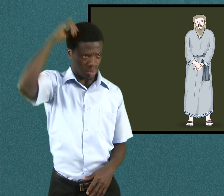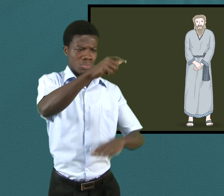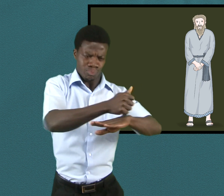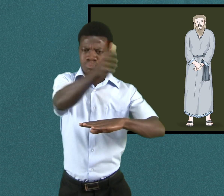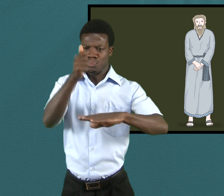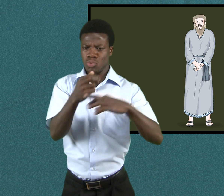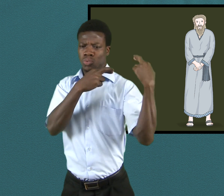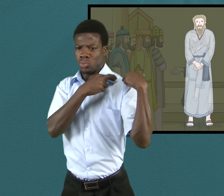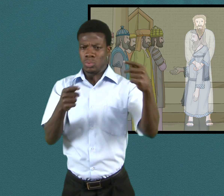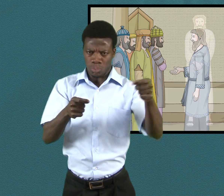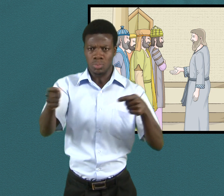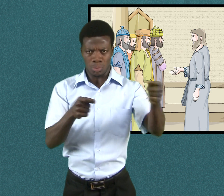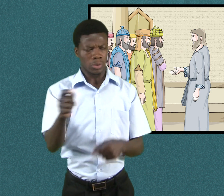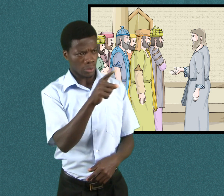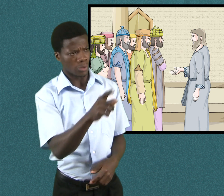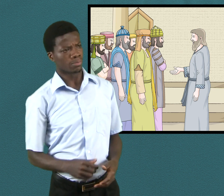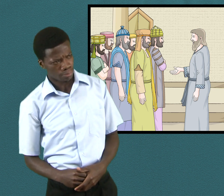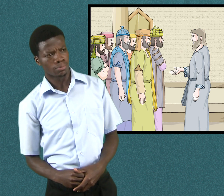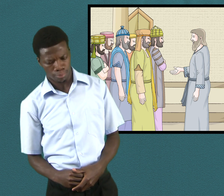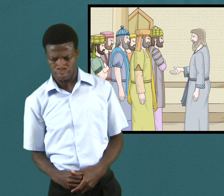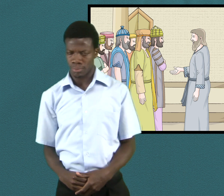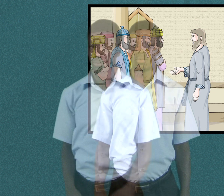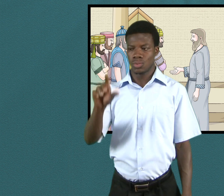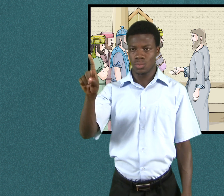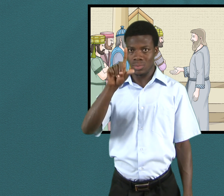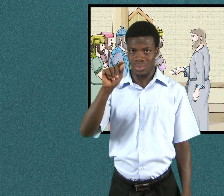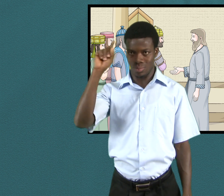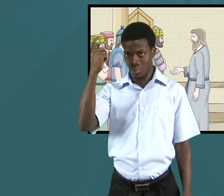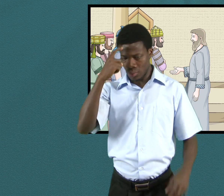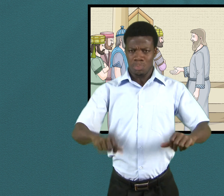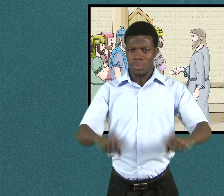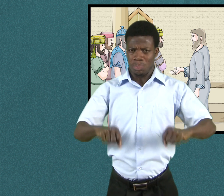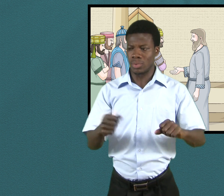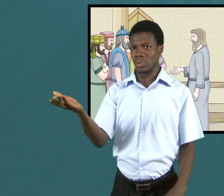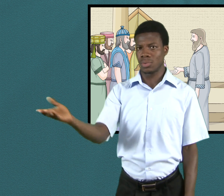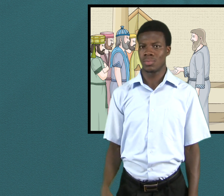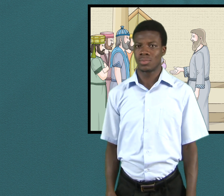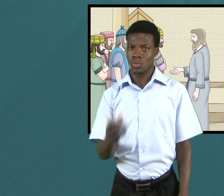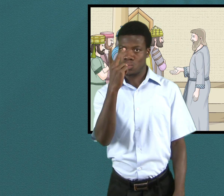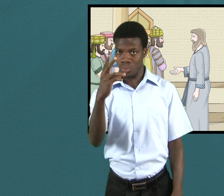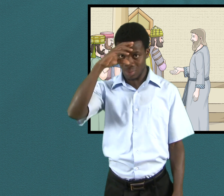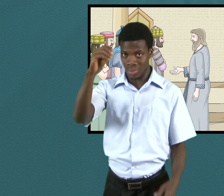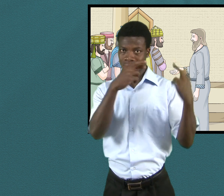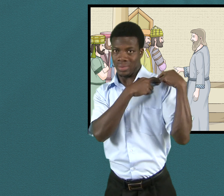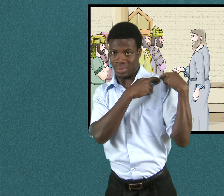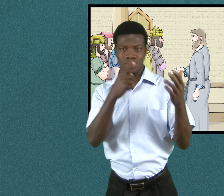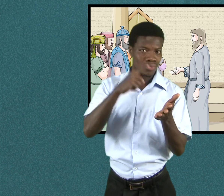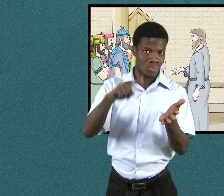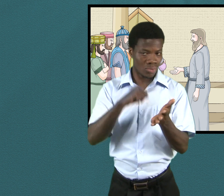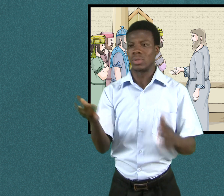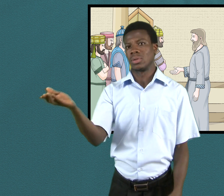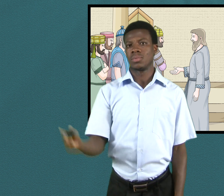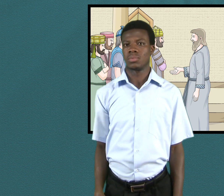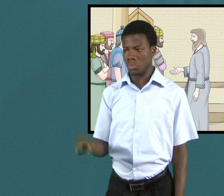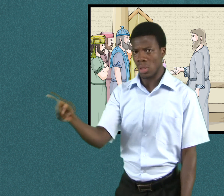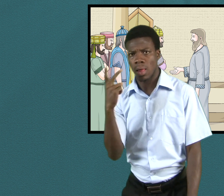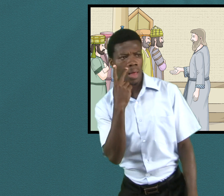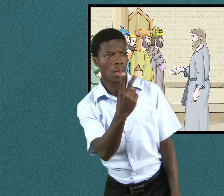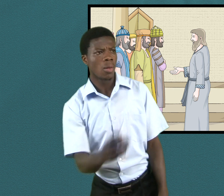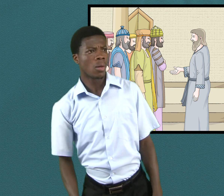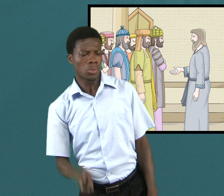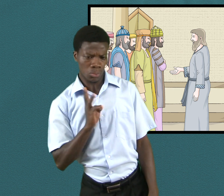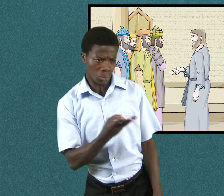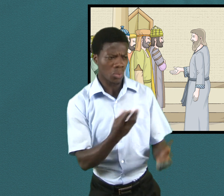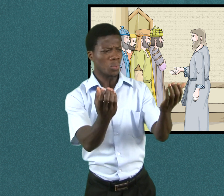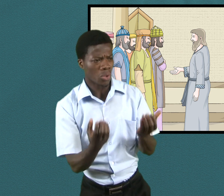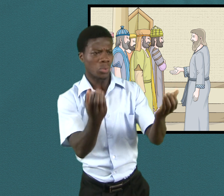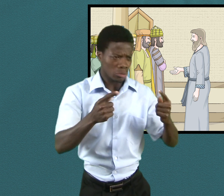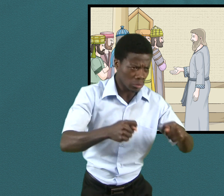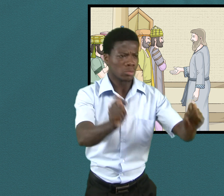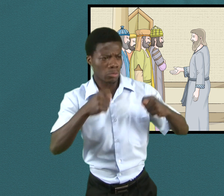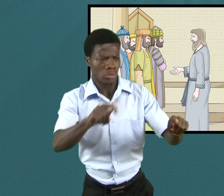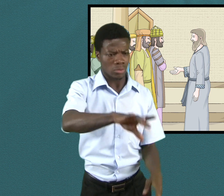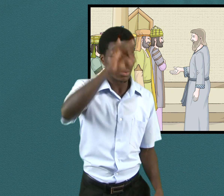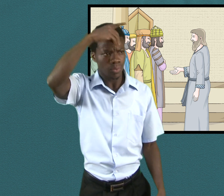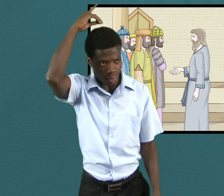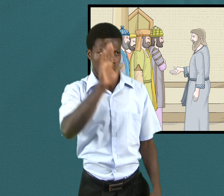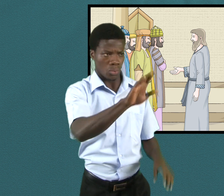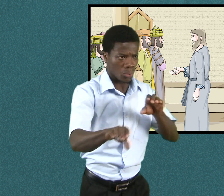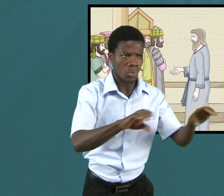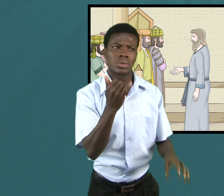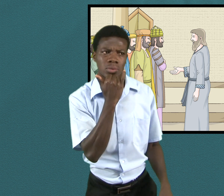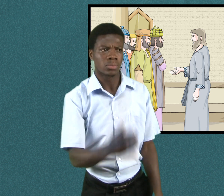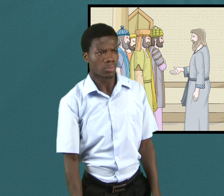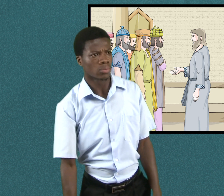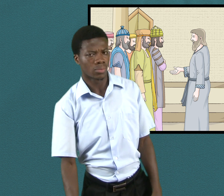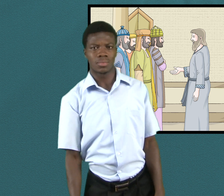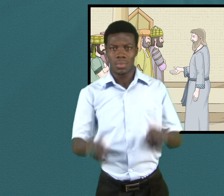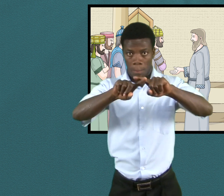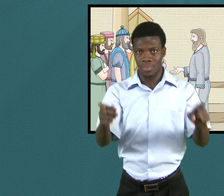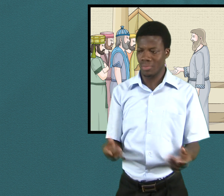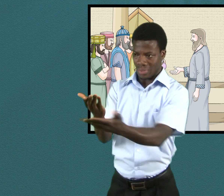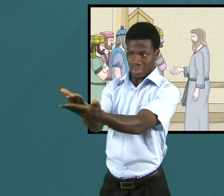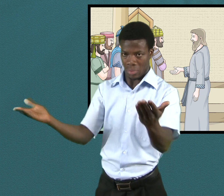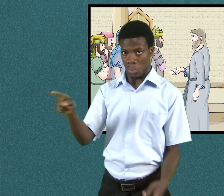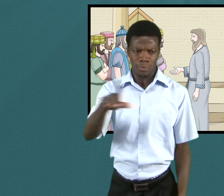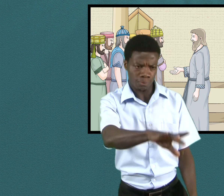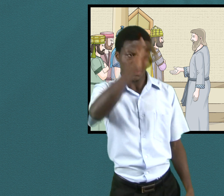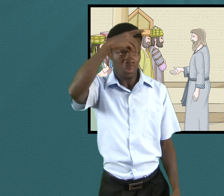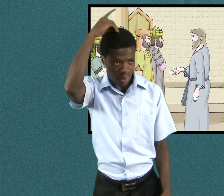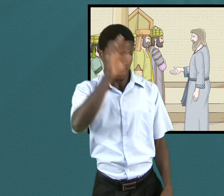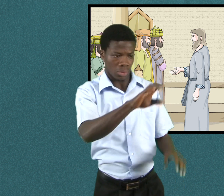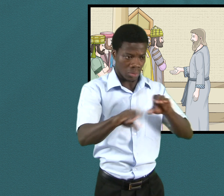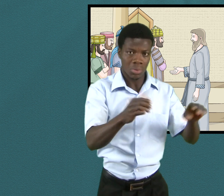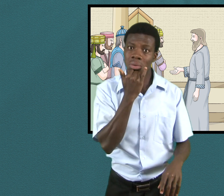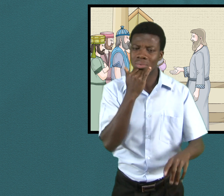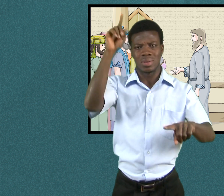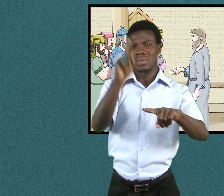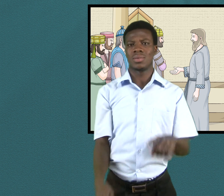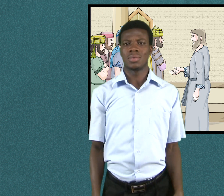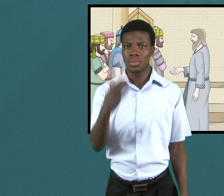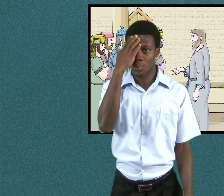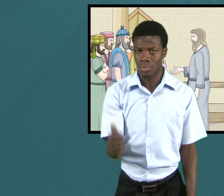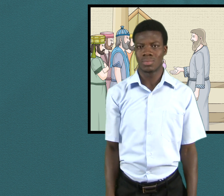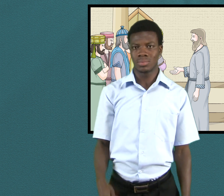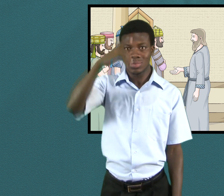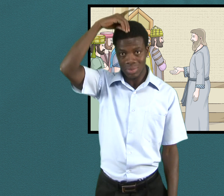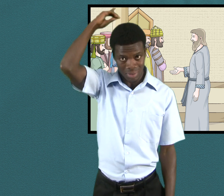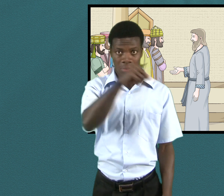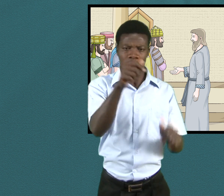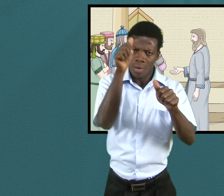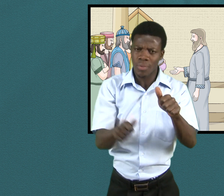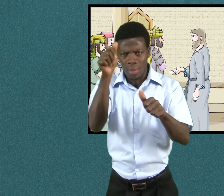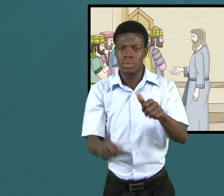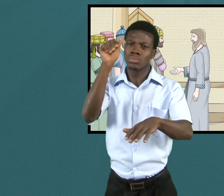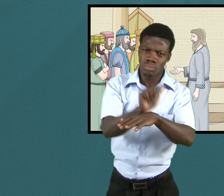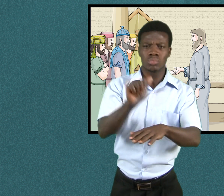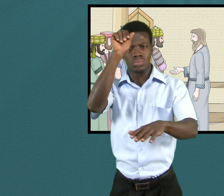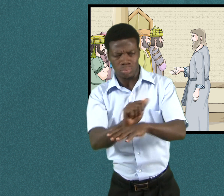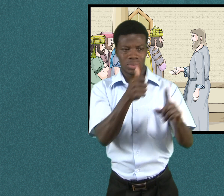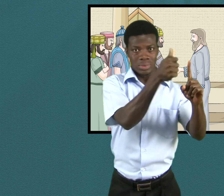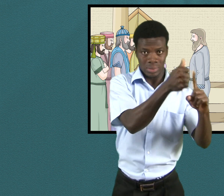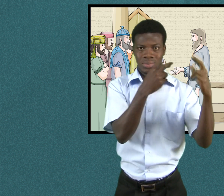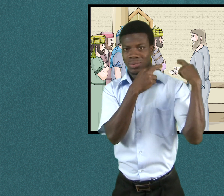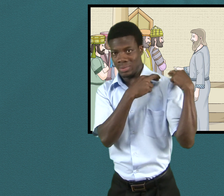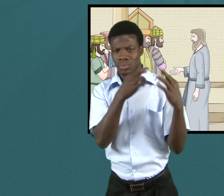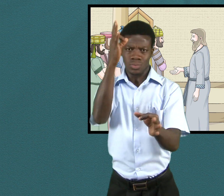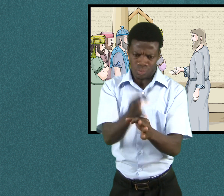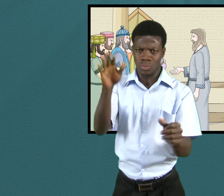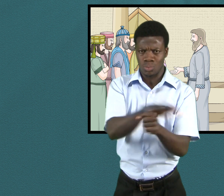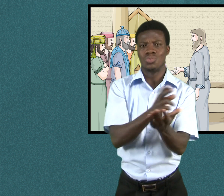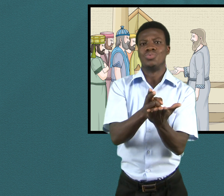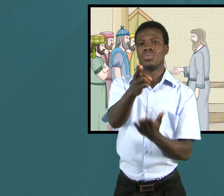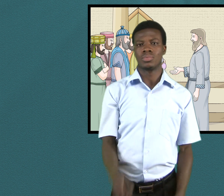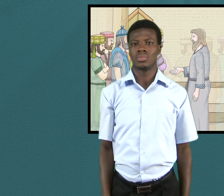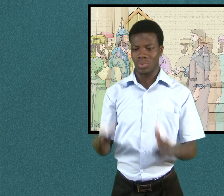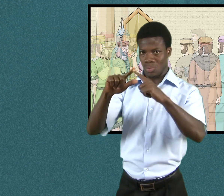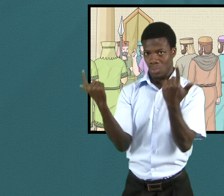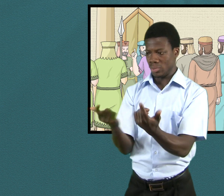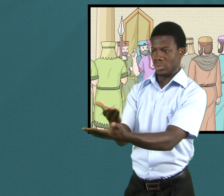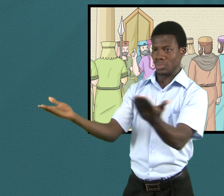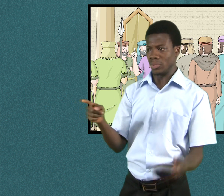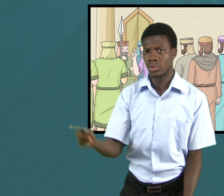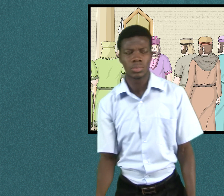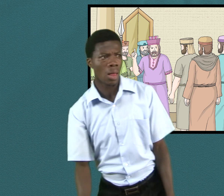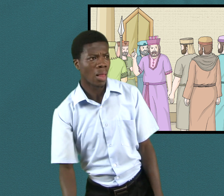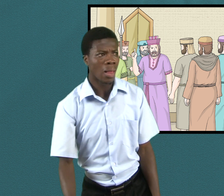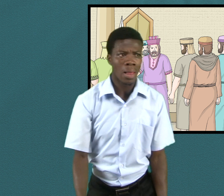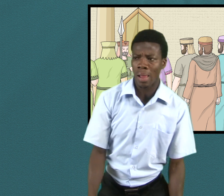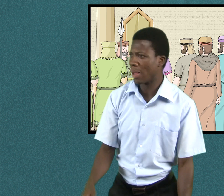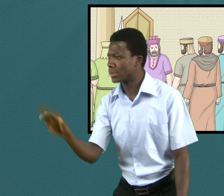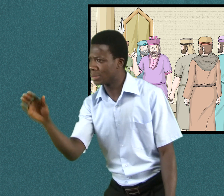Thus the administrators and satraps sought a charge against Daniel concerning the kingdom, but they could find no charge or corruption, because he was trustworthy, and no negligence or corruption was found in him.